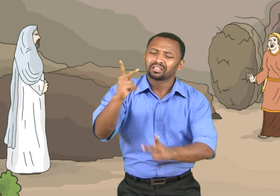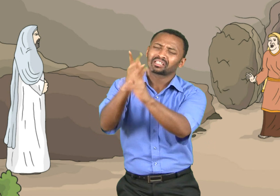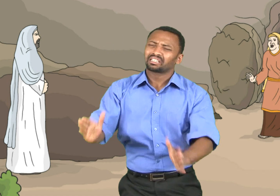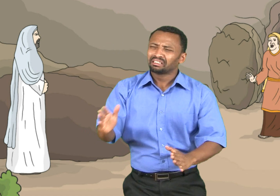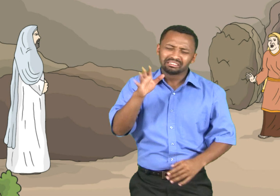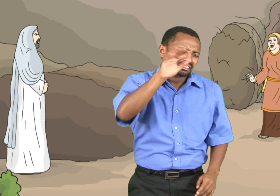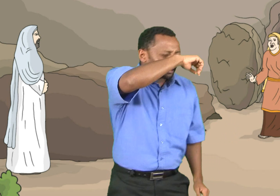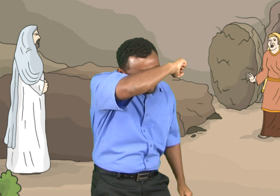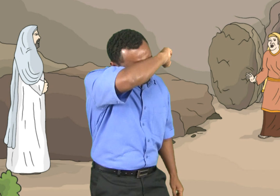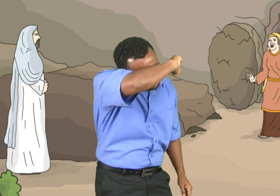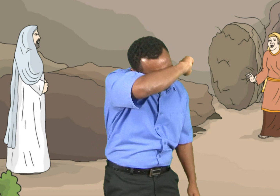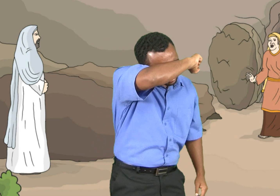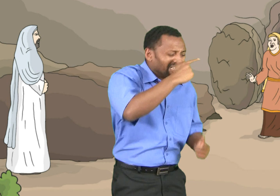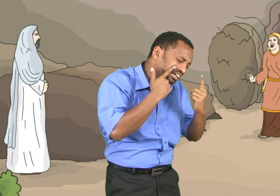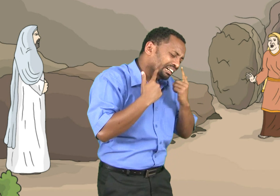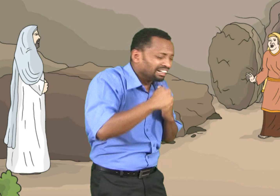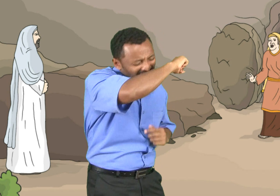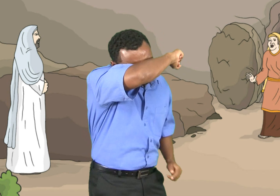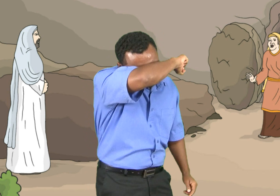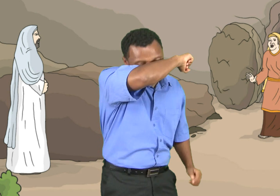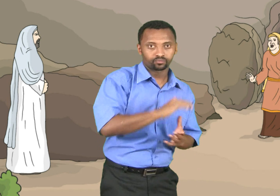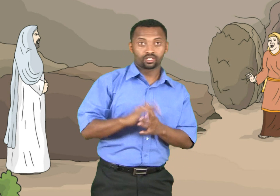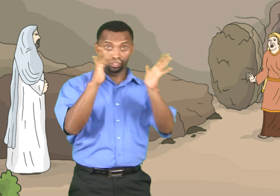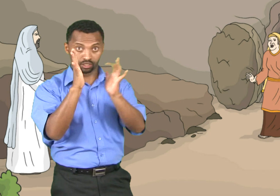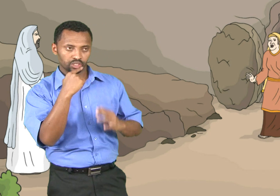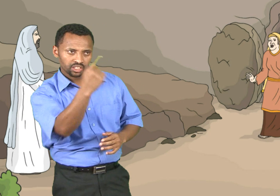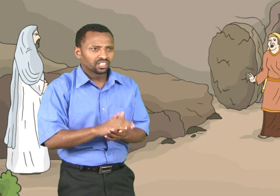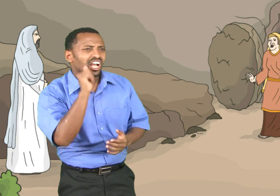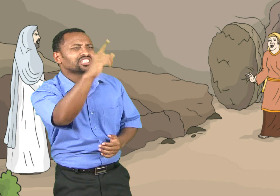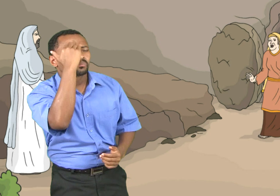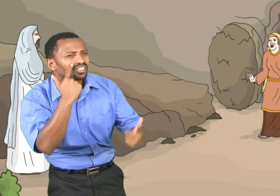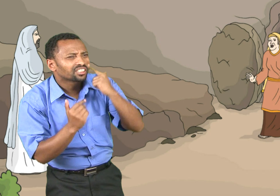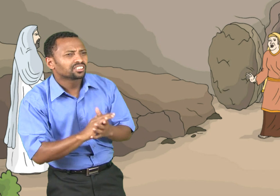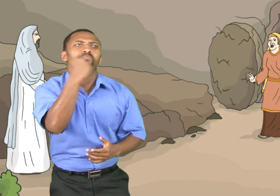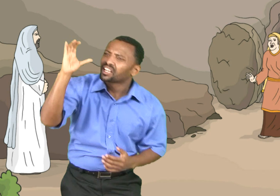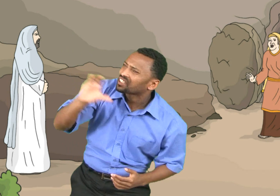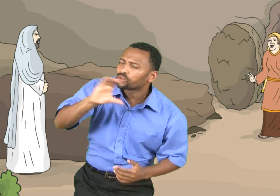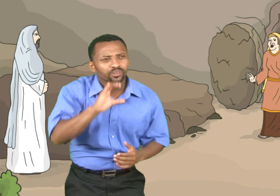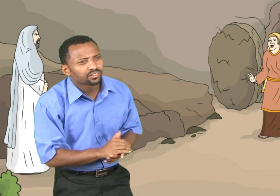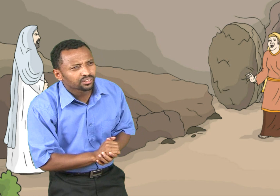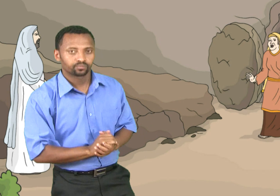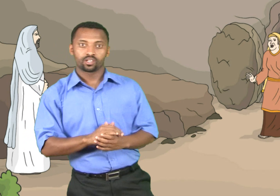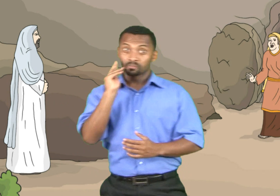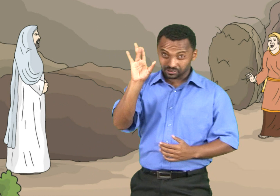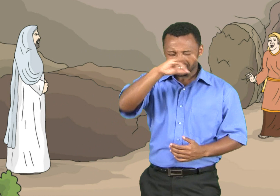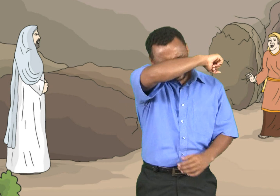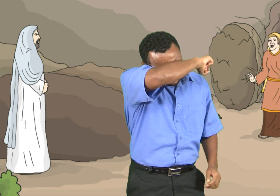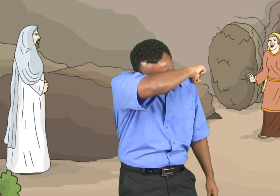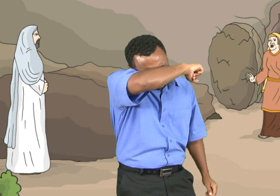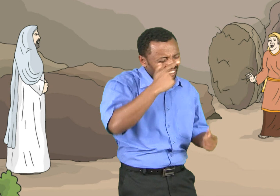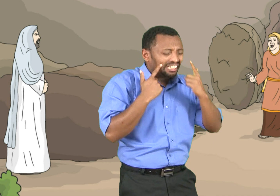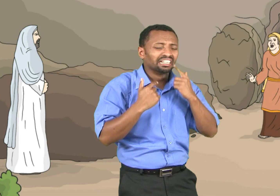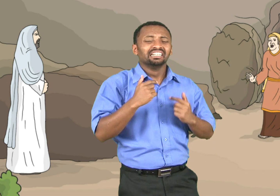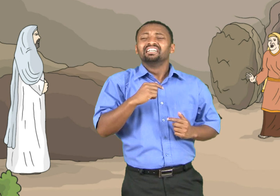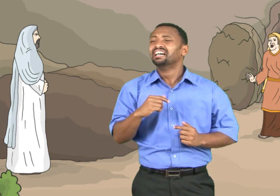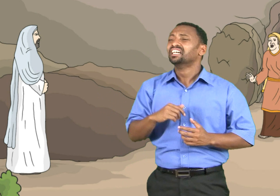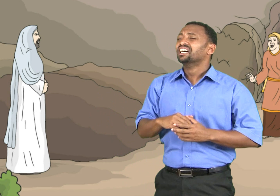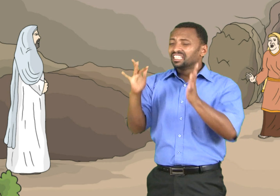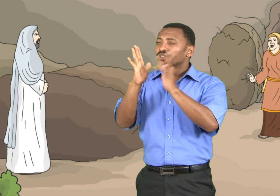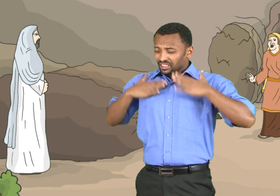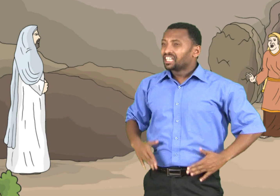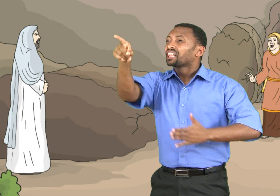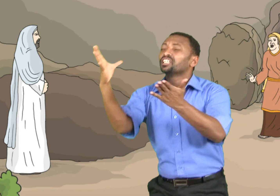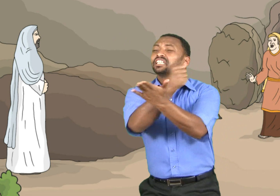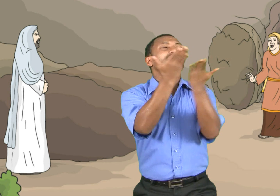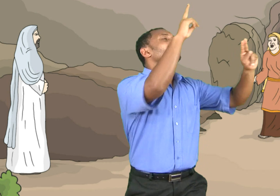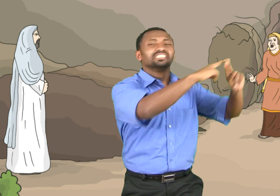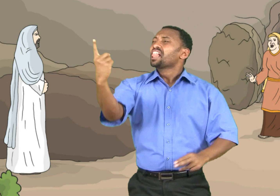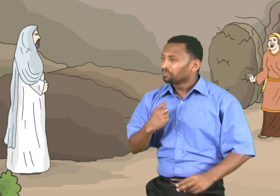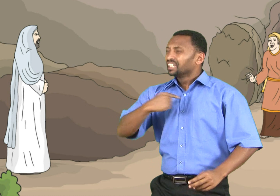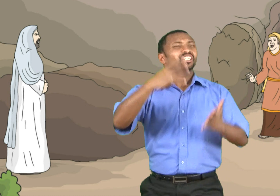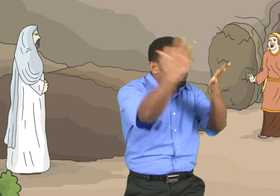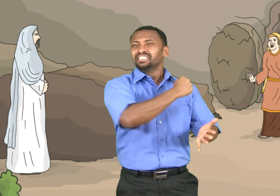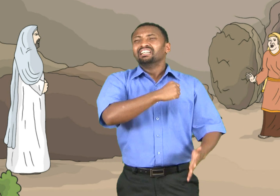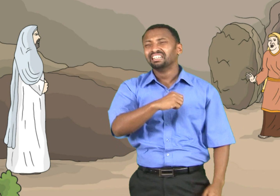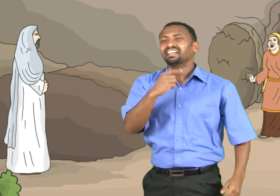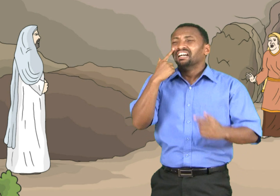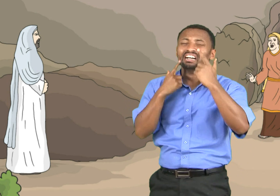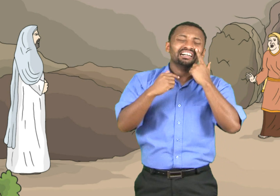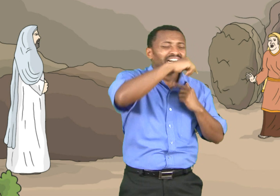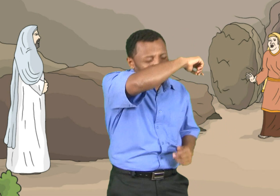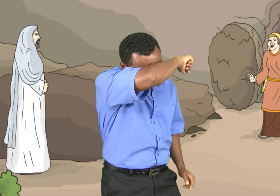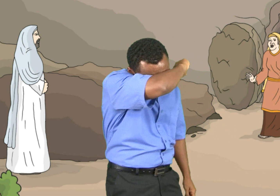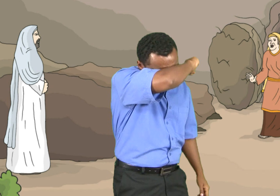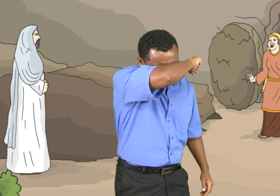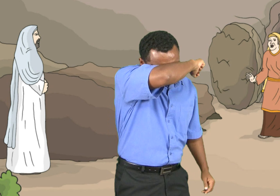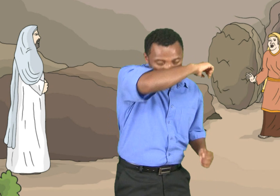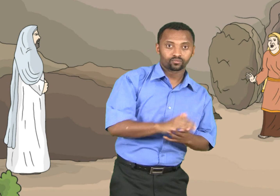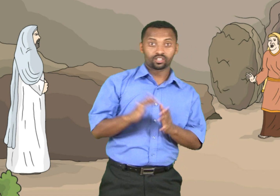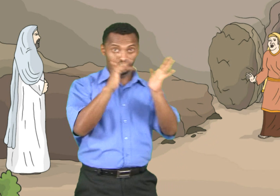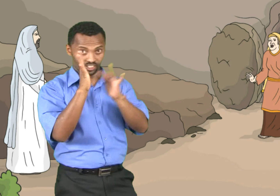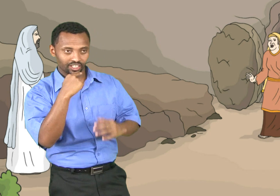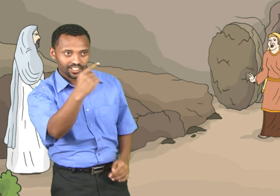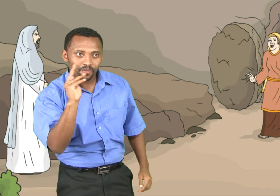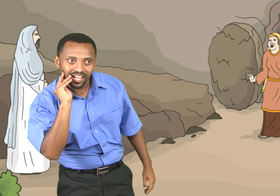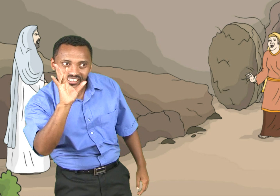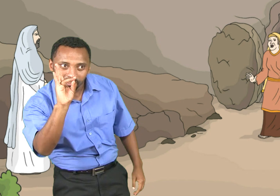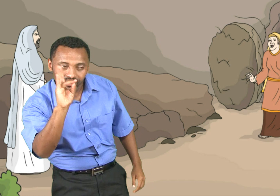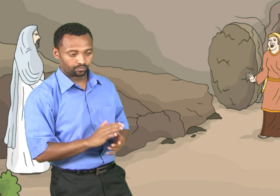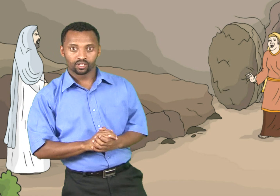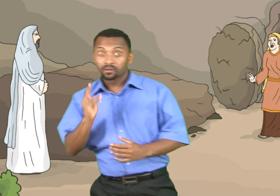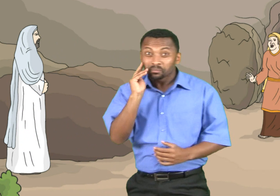Jesus asked. “Whom are you seeking?” Thinking He was the gardener, she said, “Sir, if you have carried Him off, tell me where you have put Him, and I will get Him.”